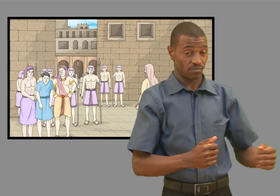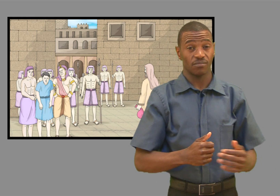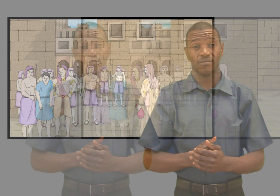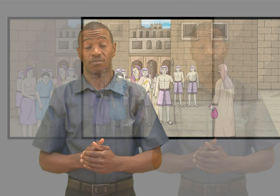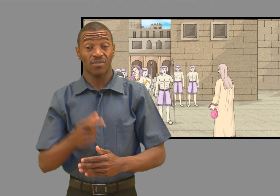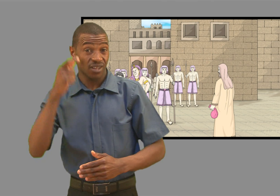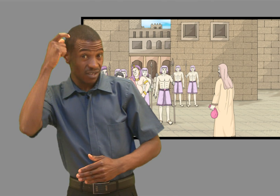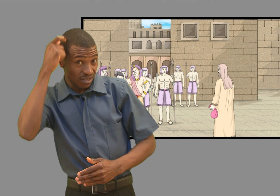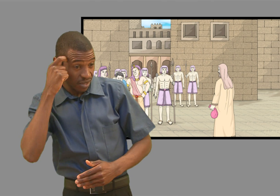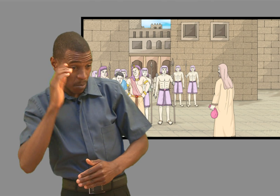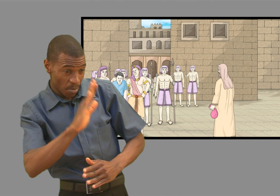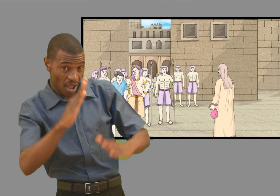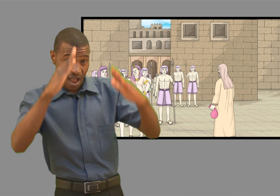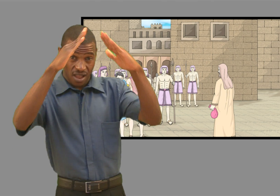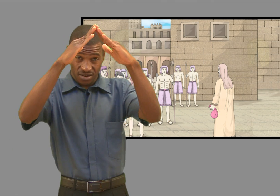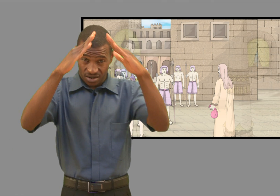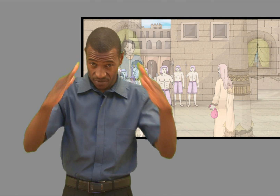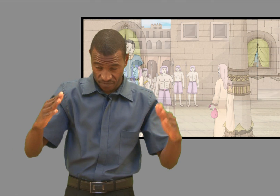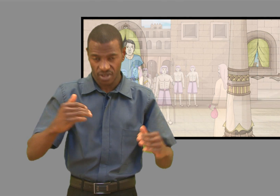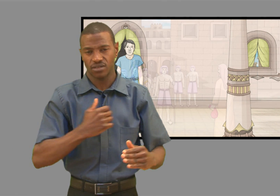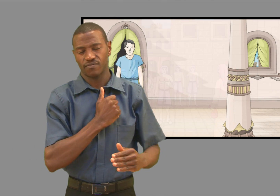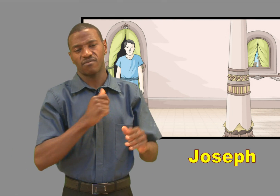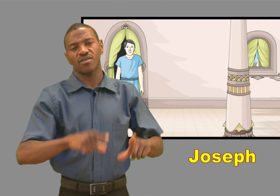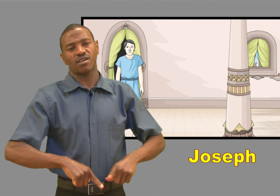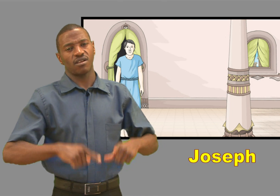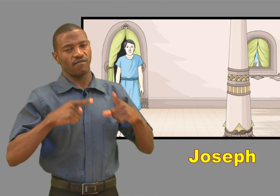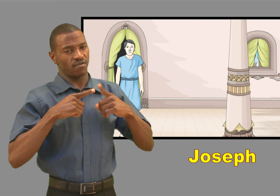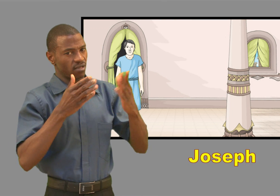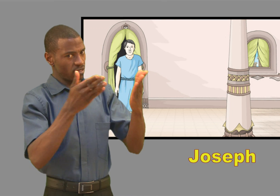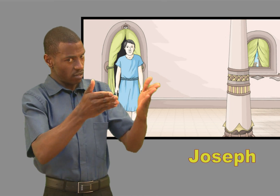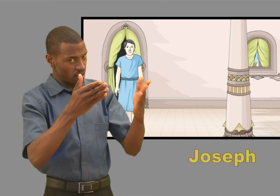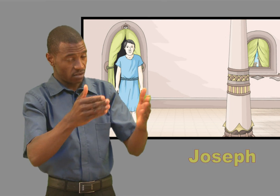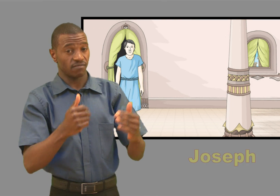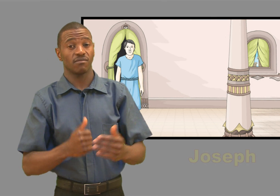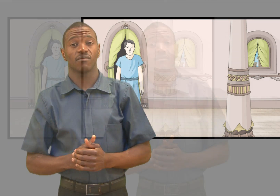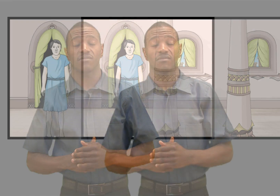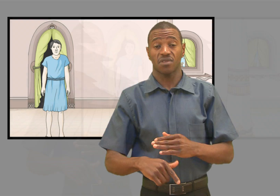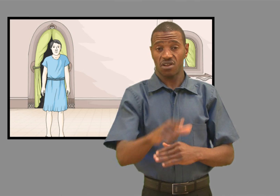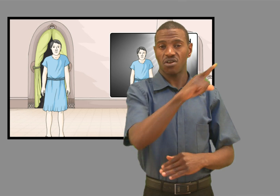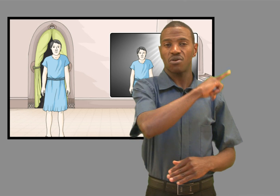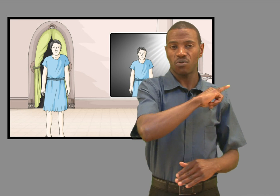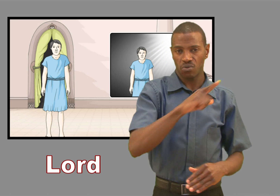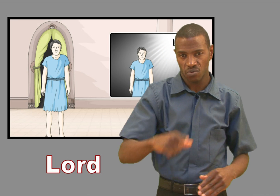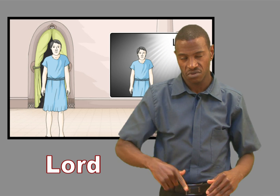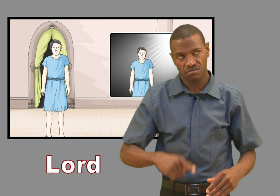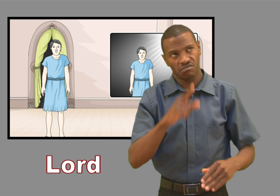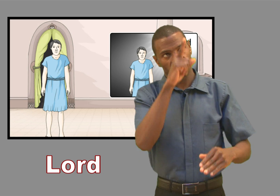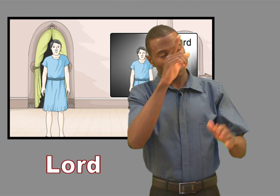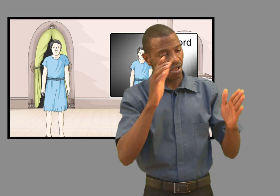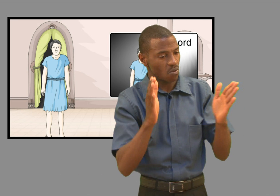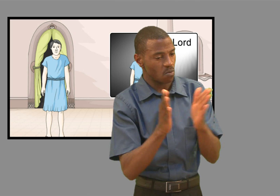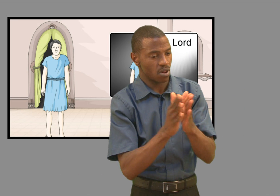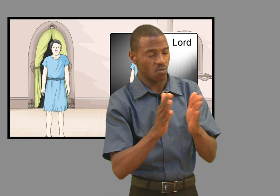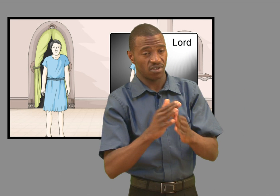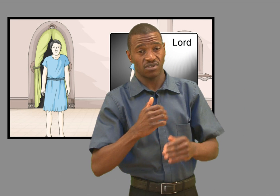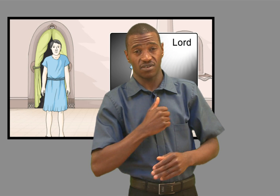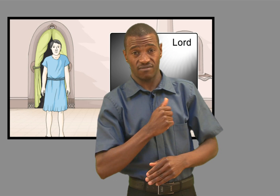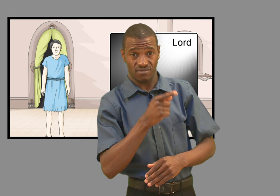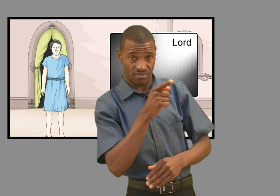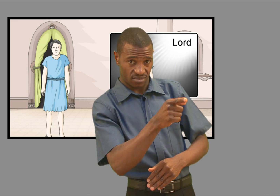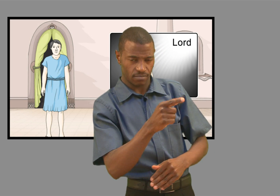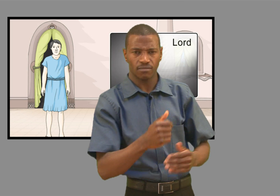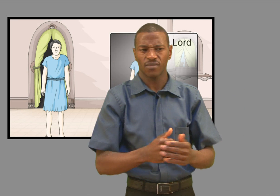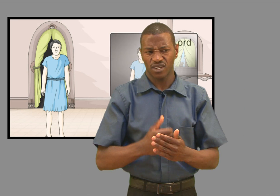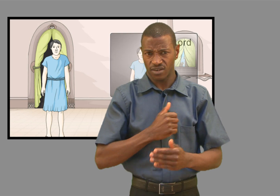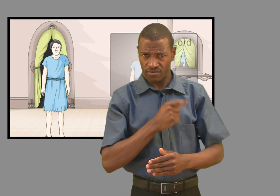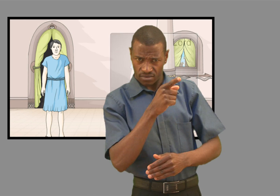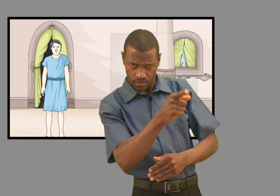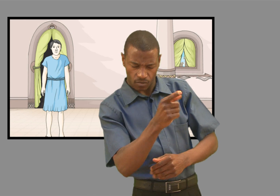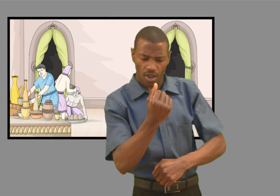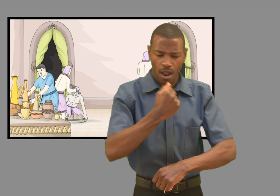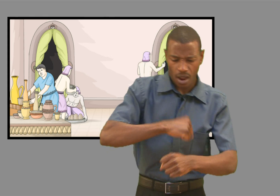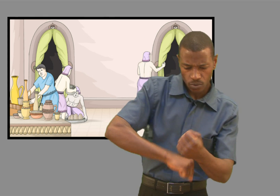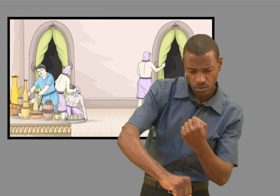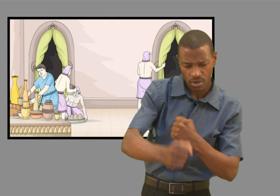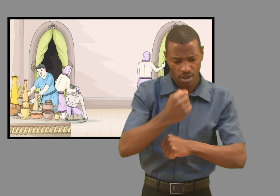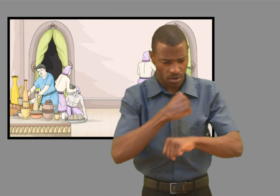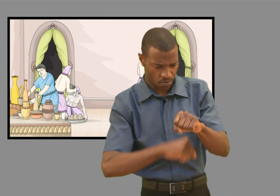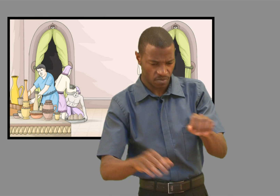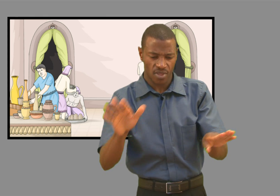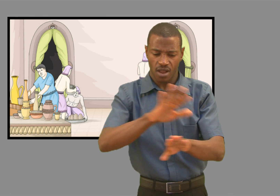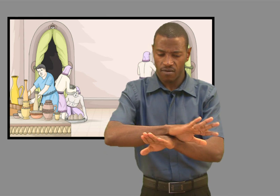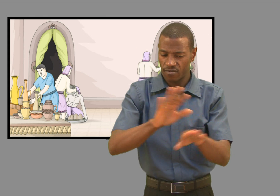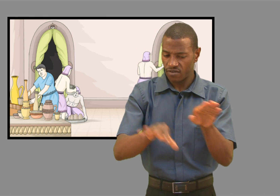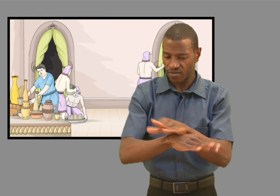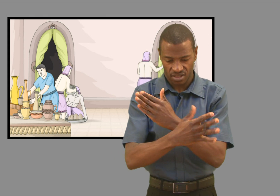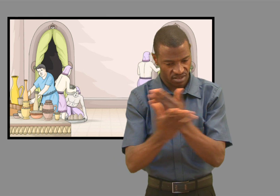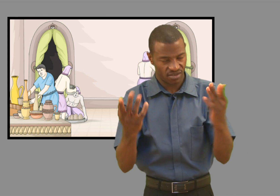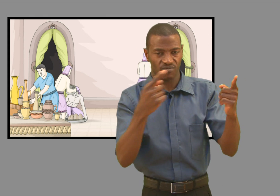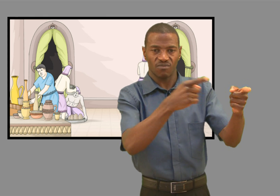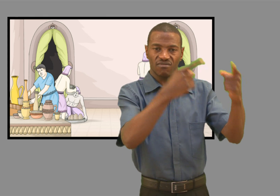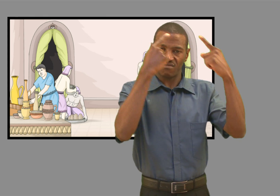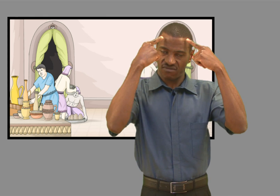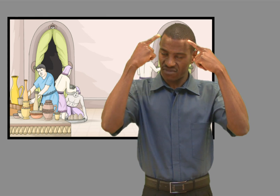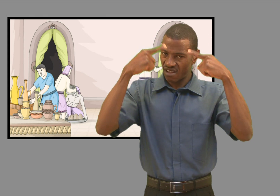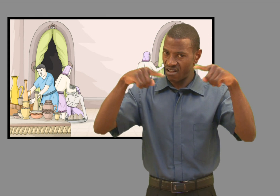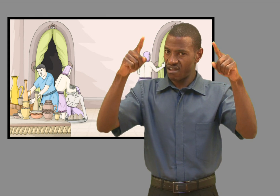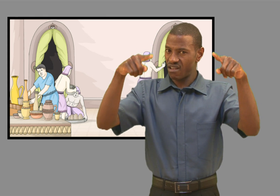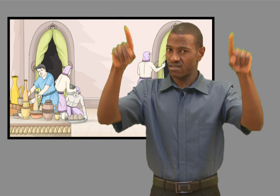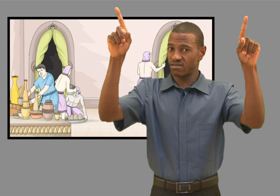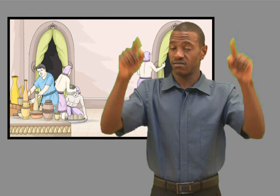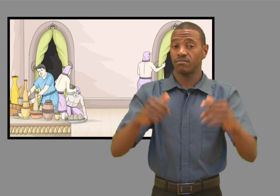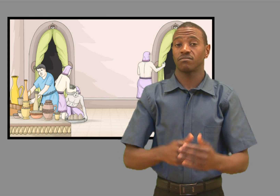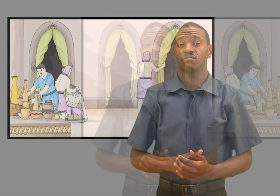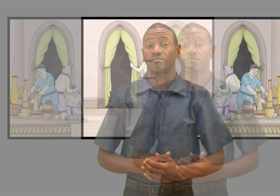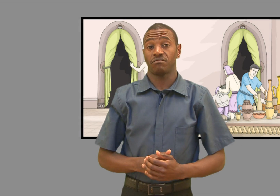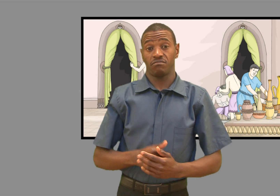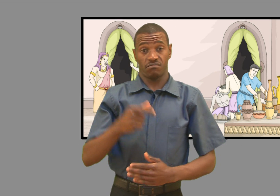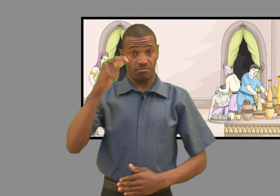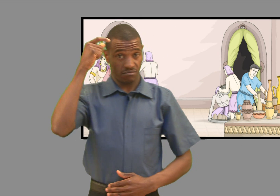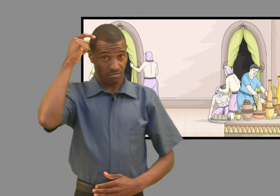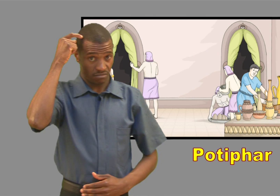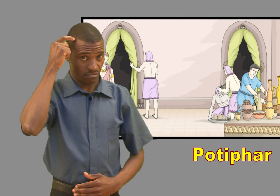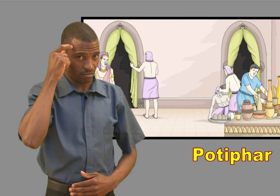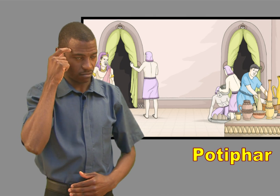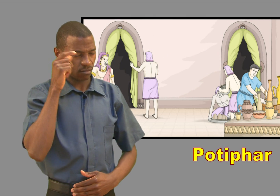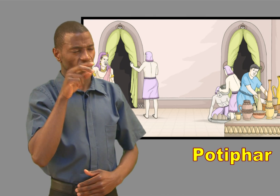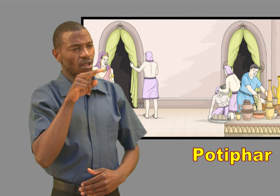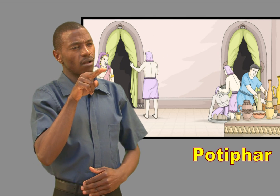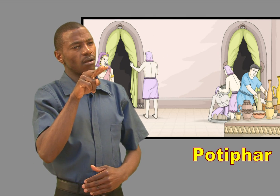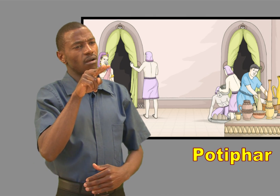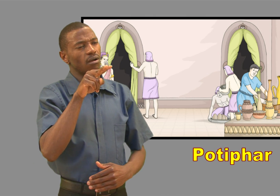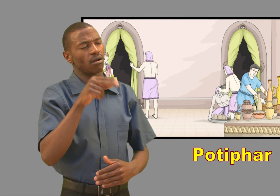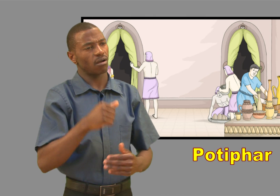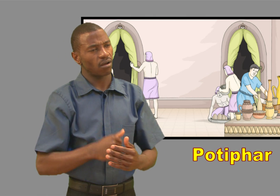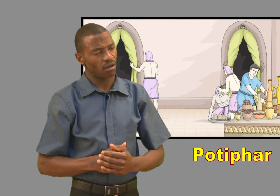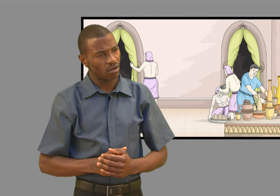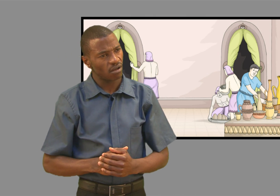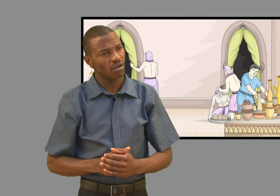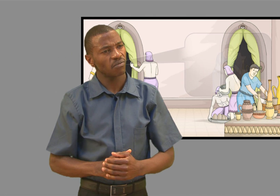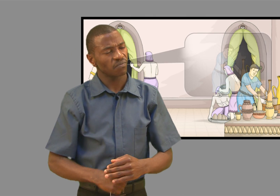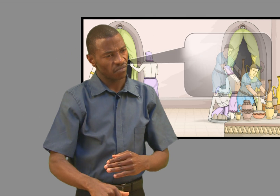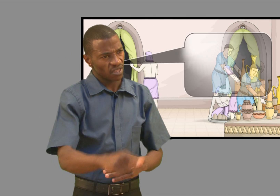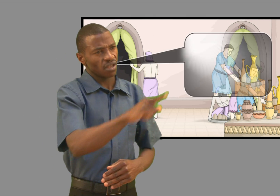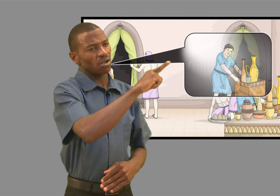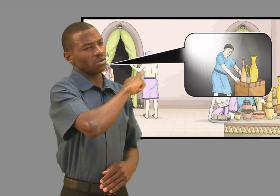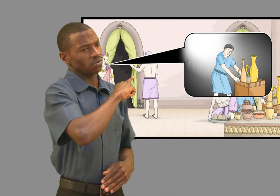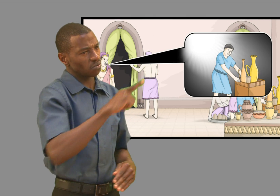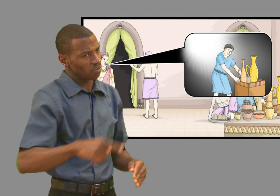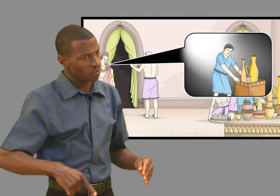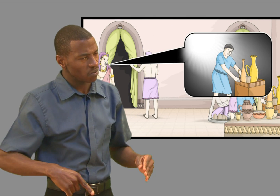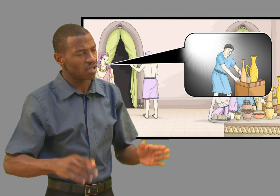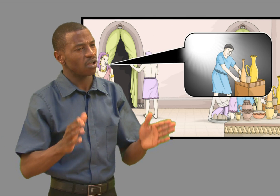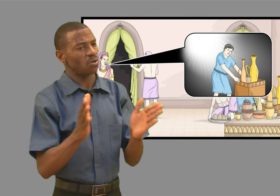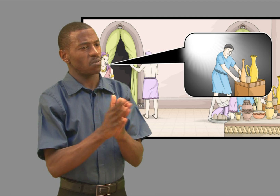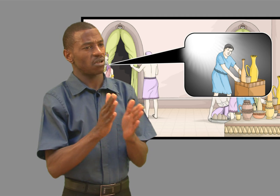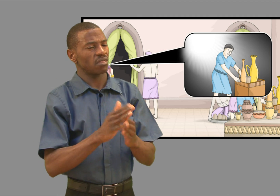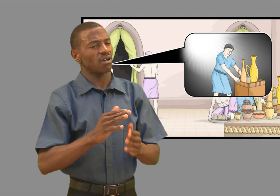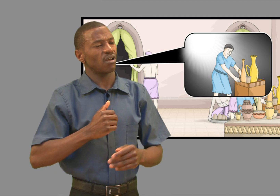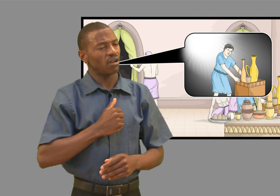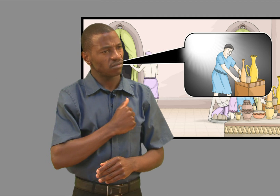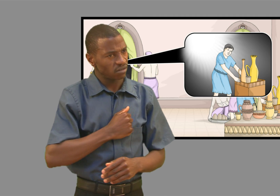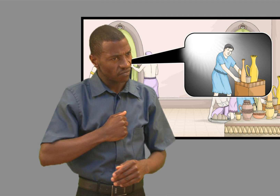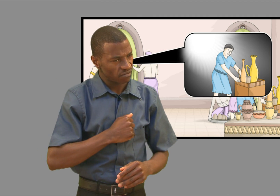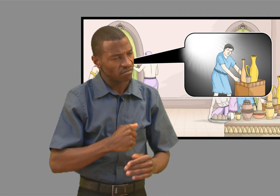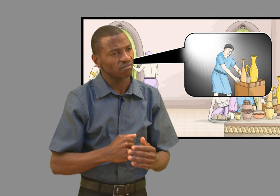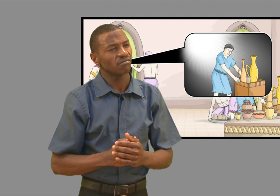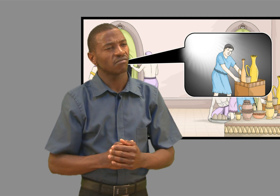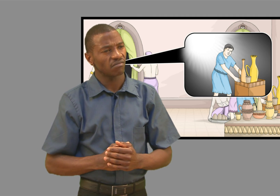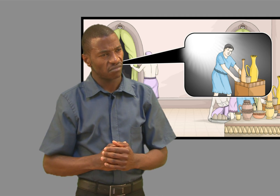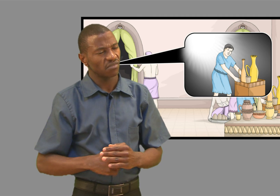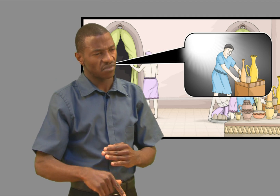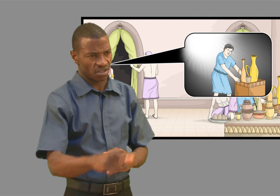And the LORD was with Joseph, and he became a successful man, serving in the household of his Egyptian master.